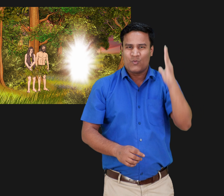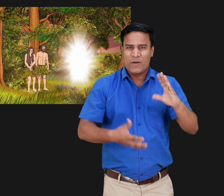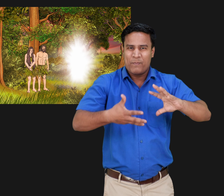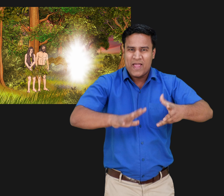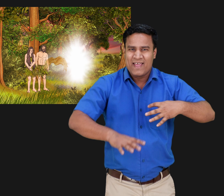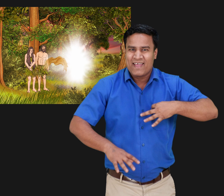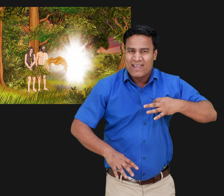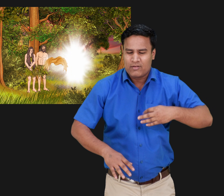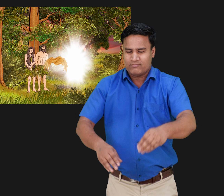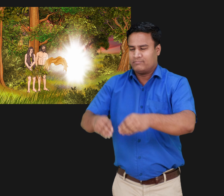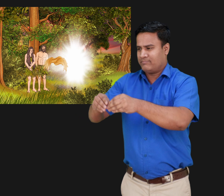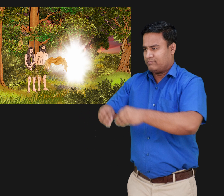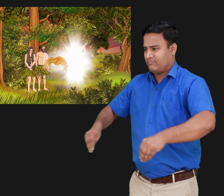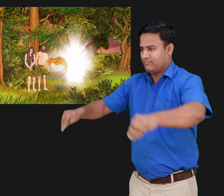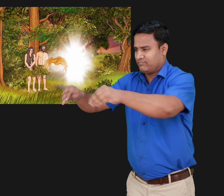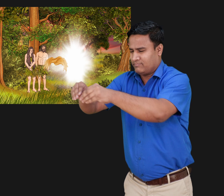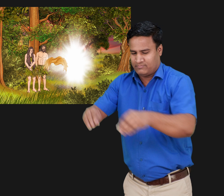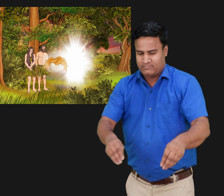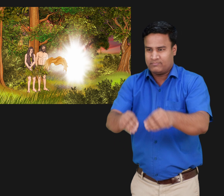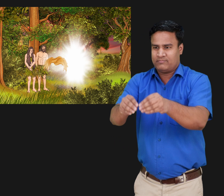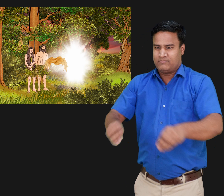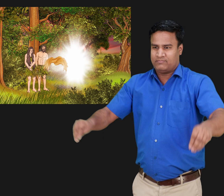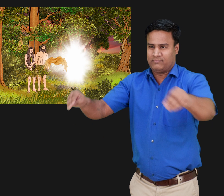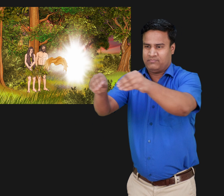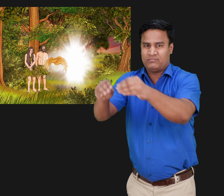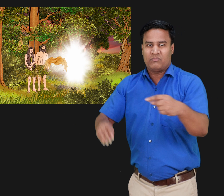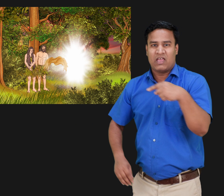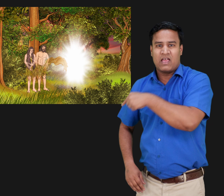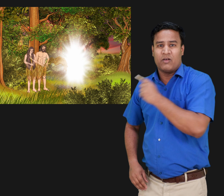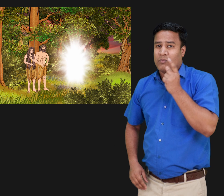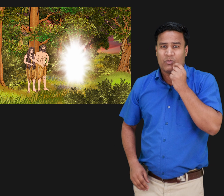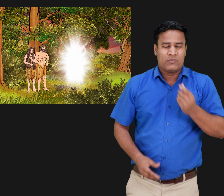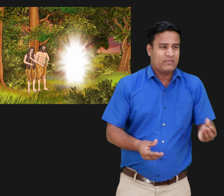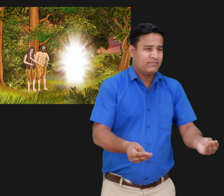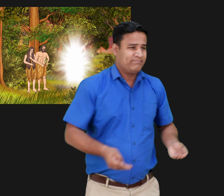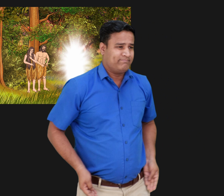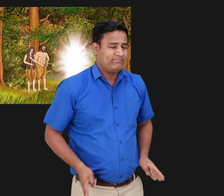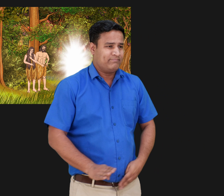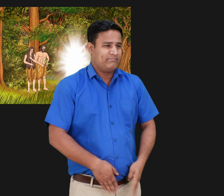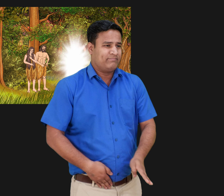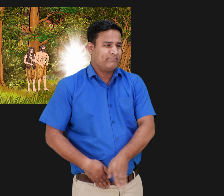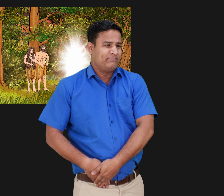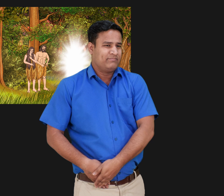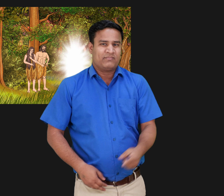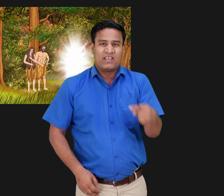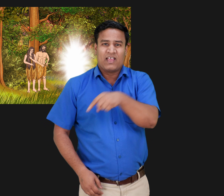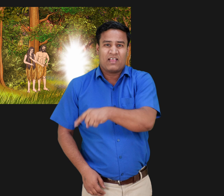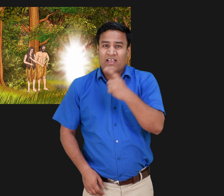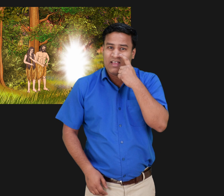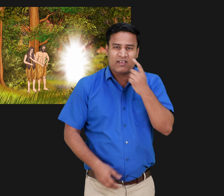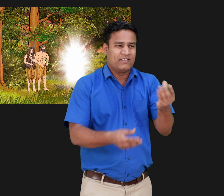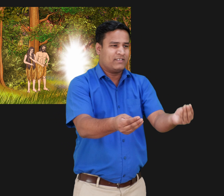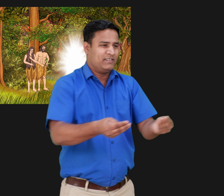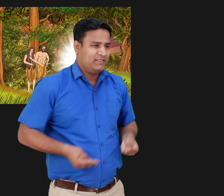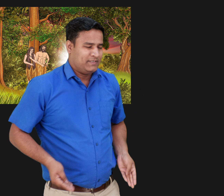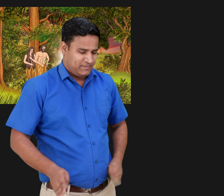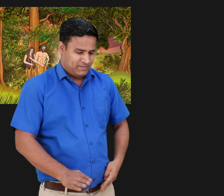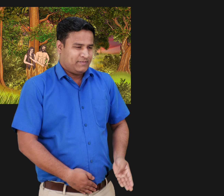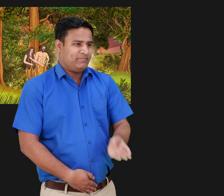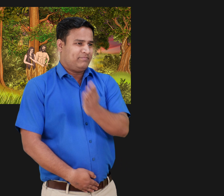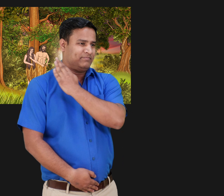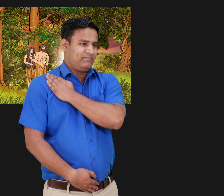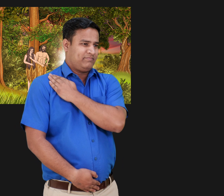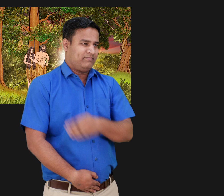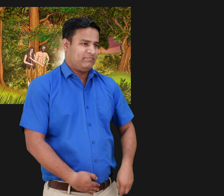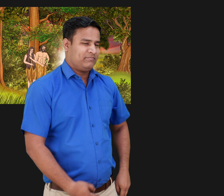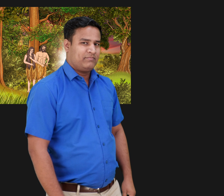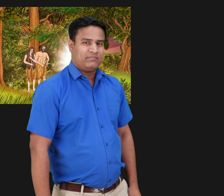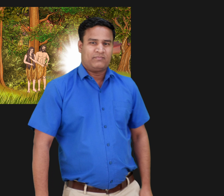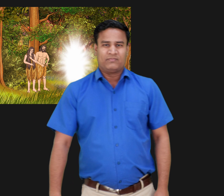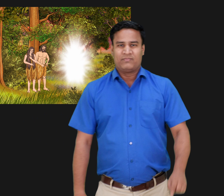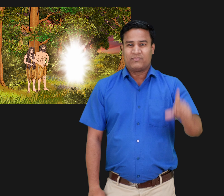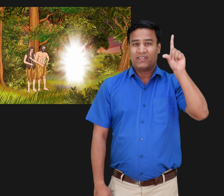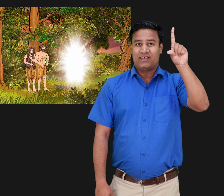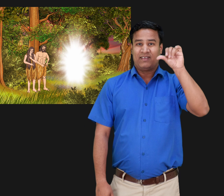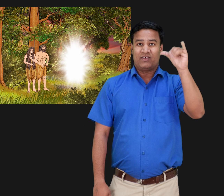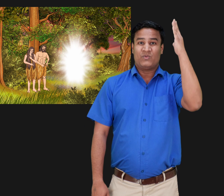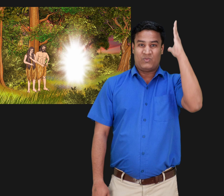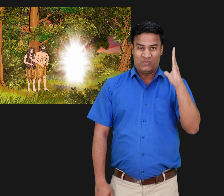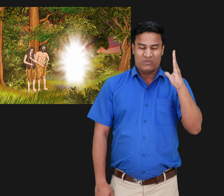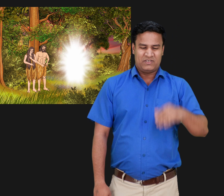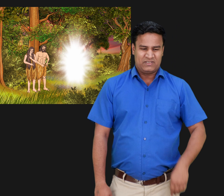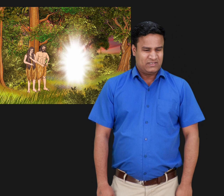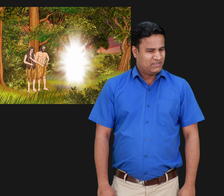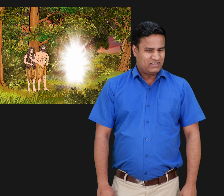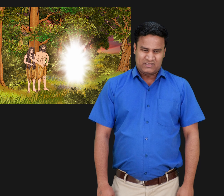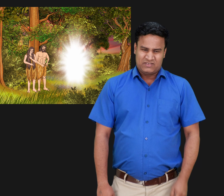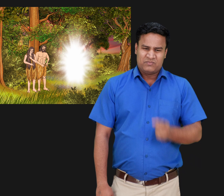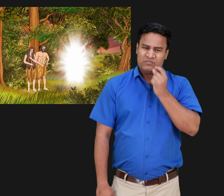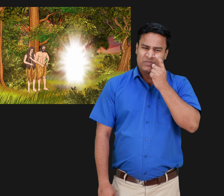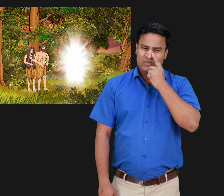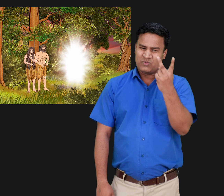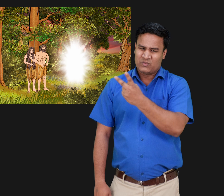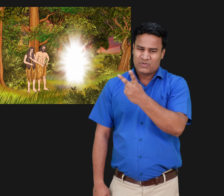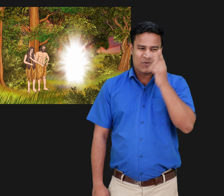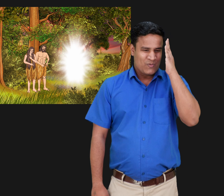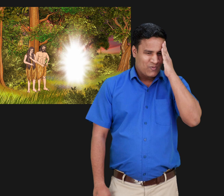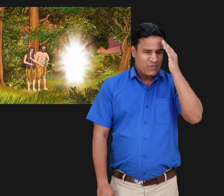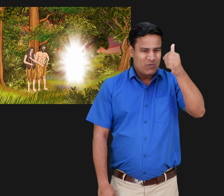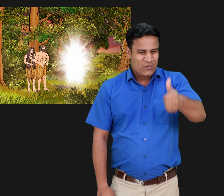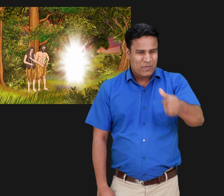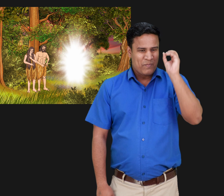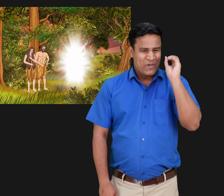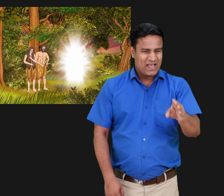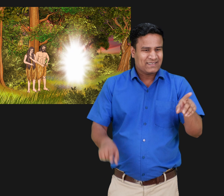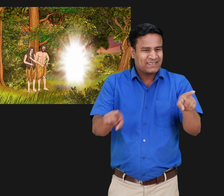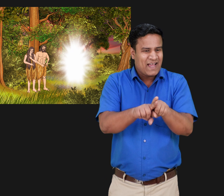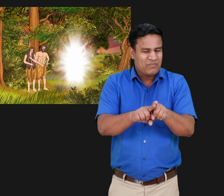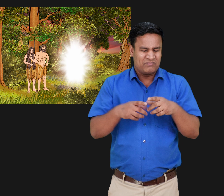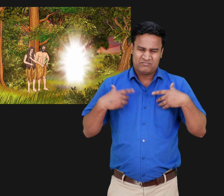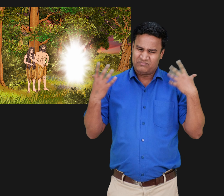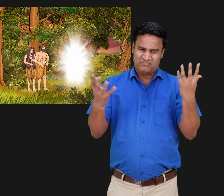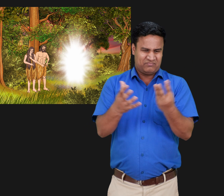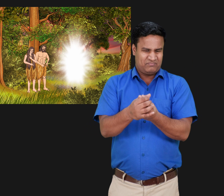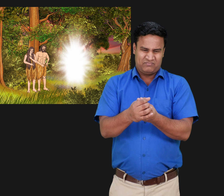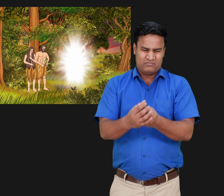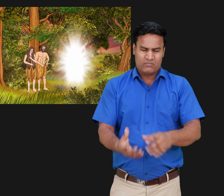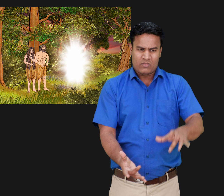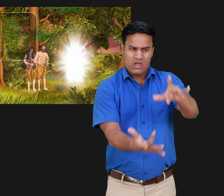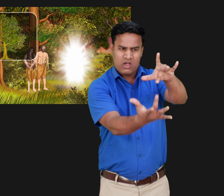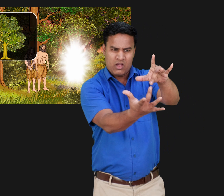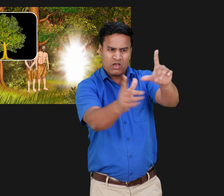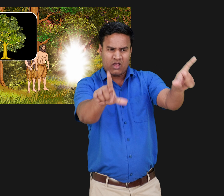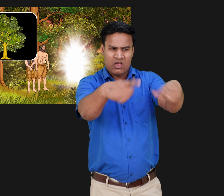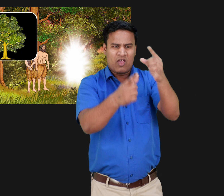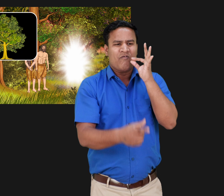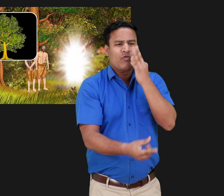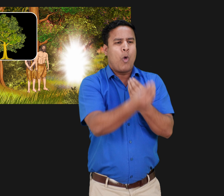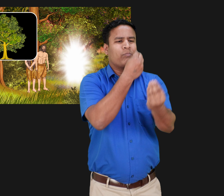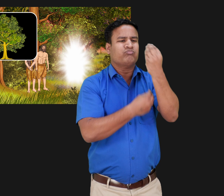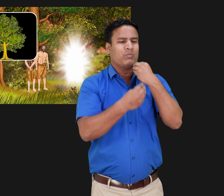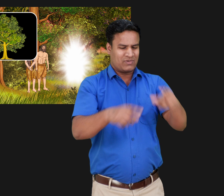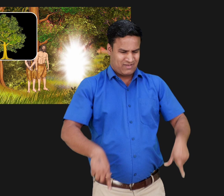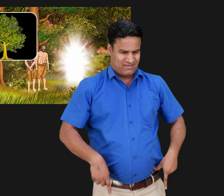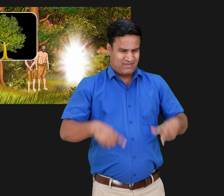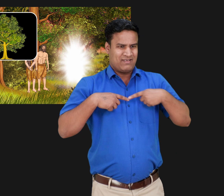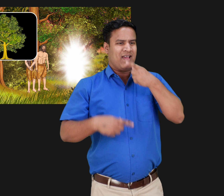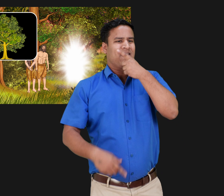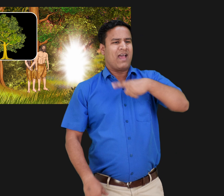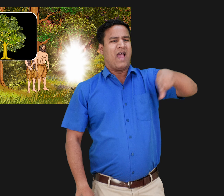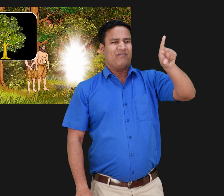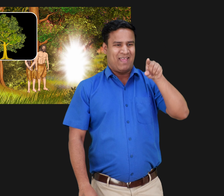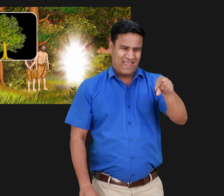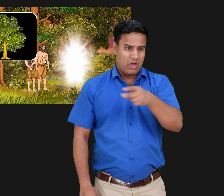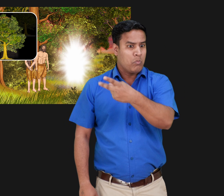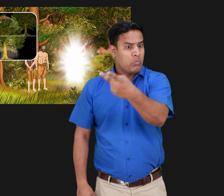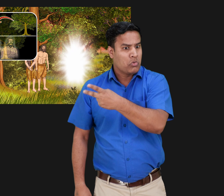Then the LORD God said, “Behold, the man has become like one of Us, knowing good and evil.